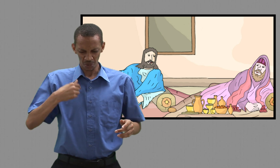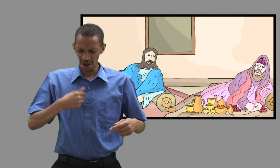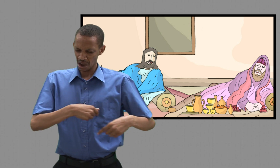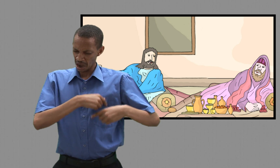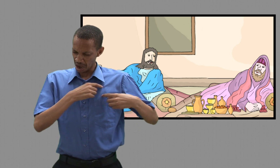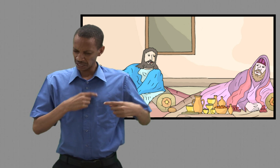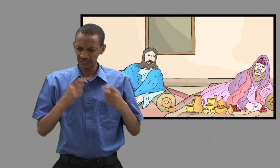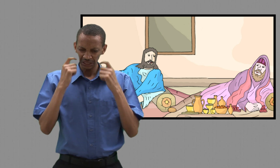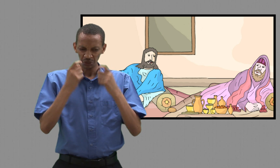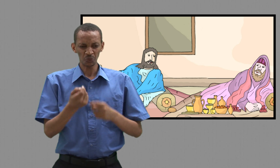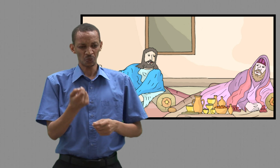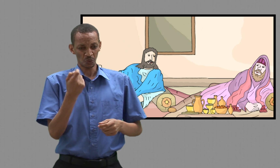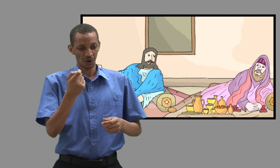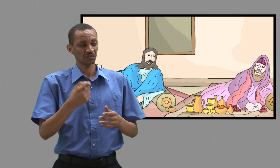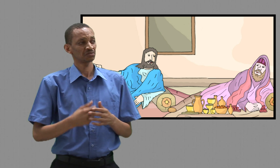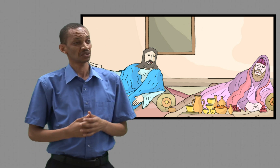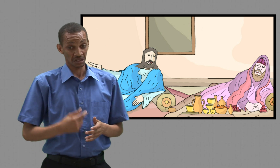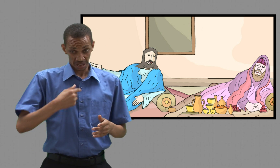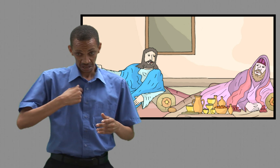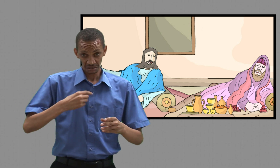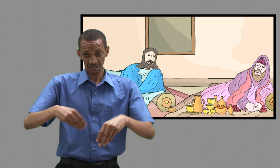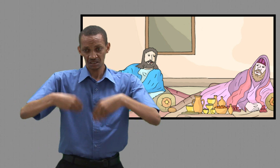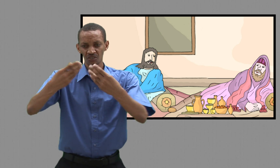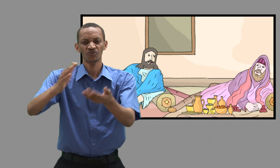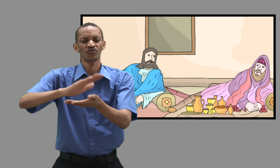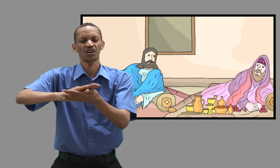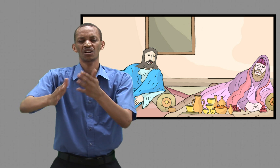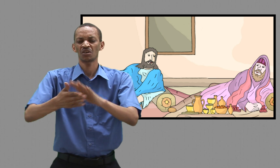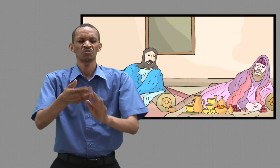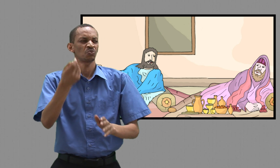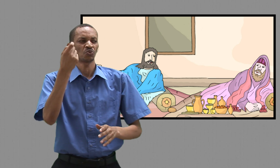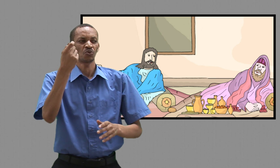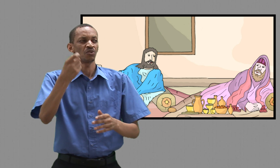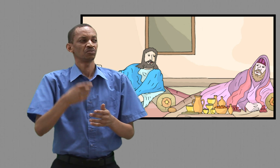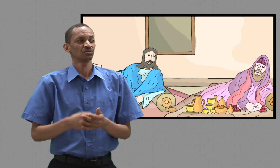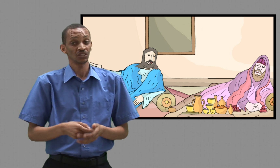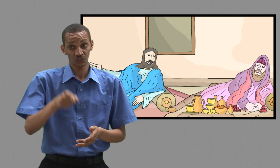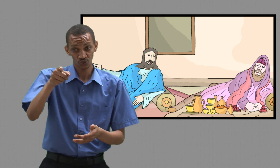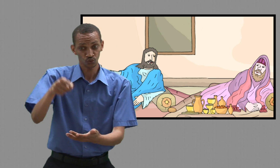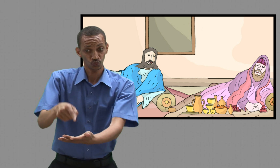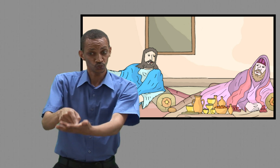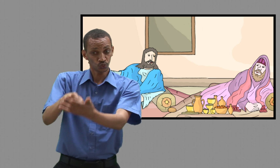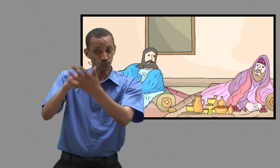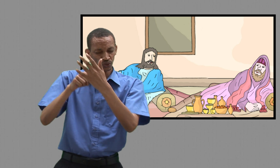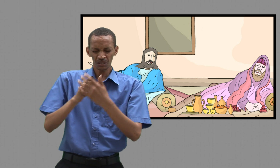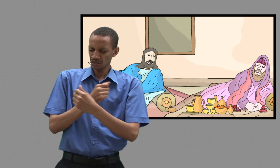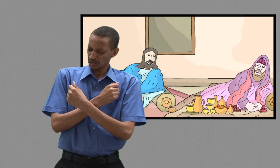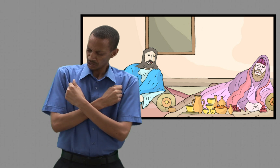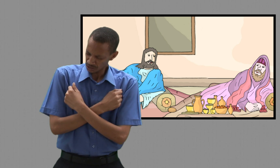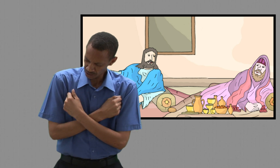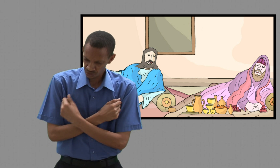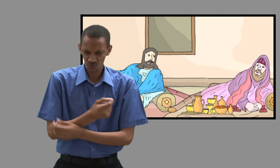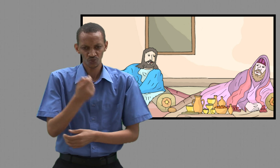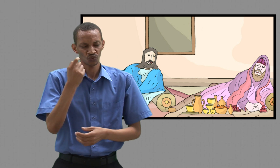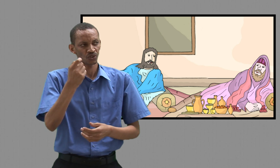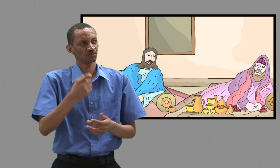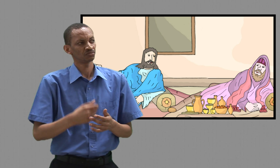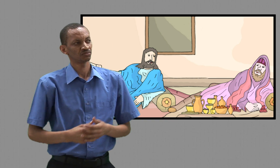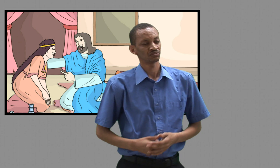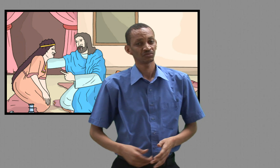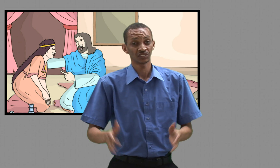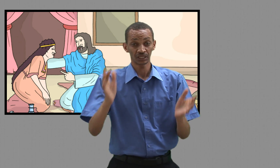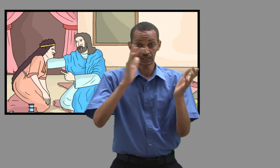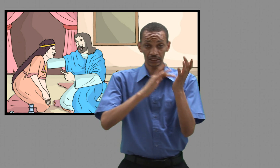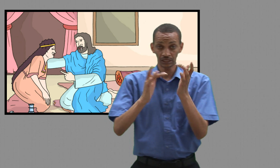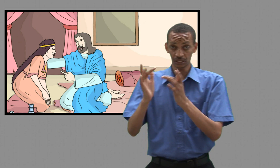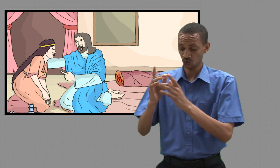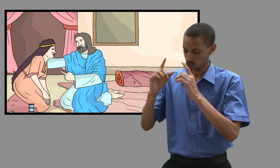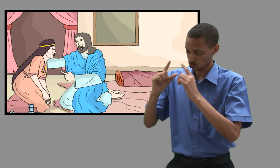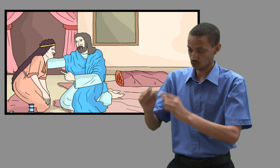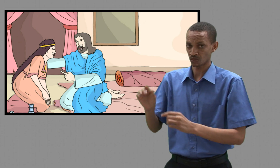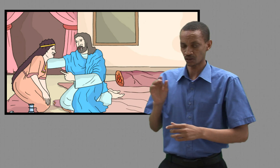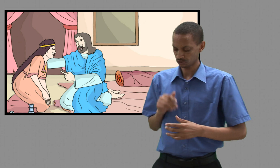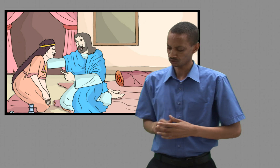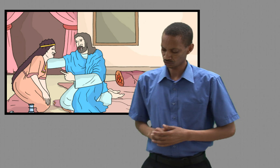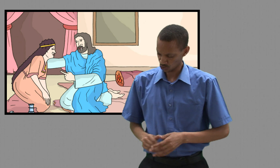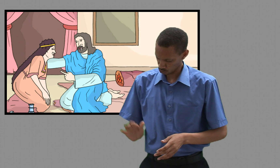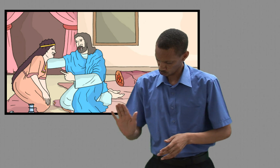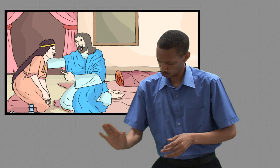But he who has been forgiven little loves little.”